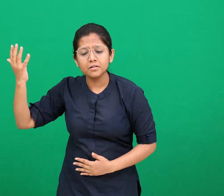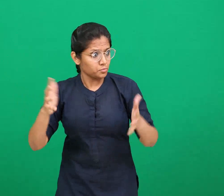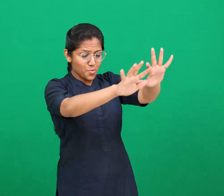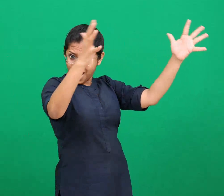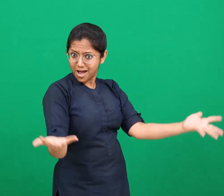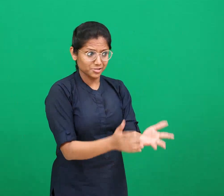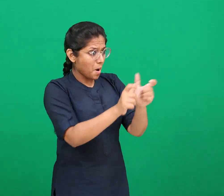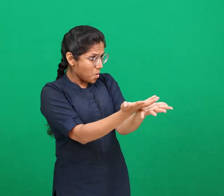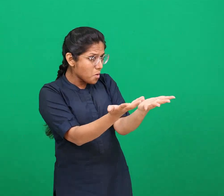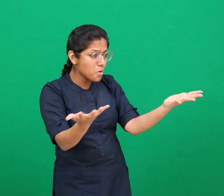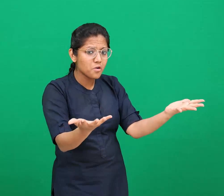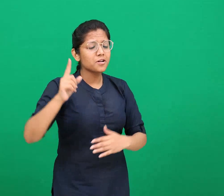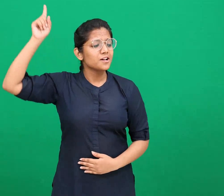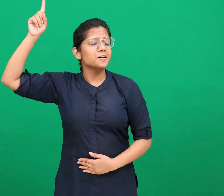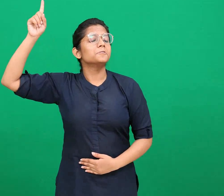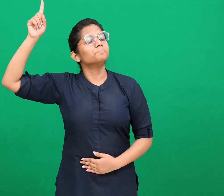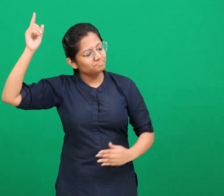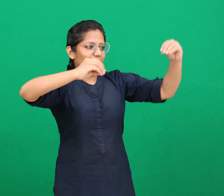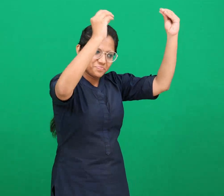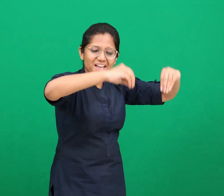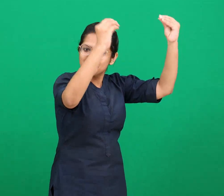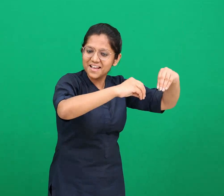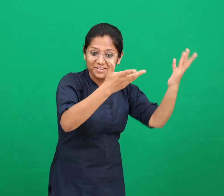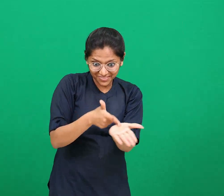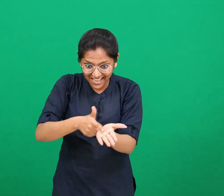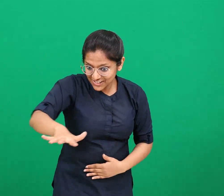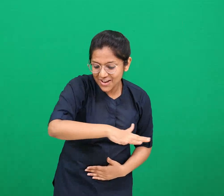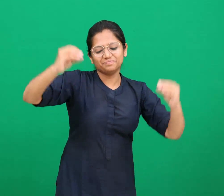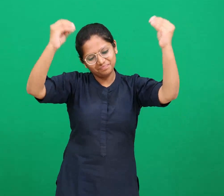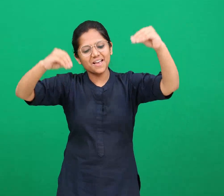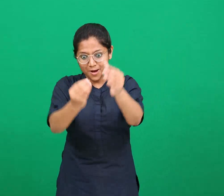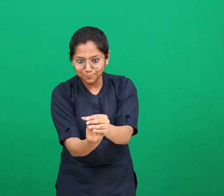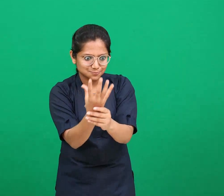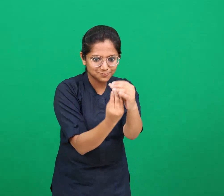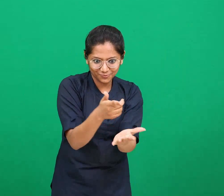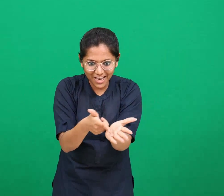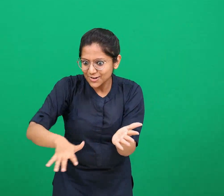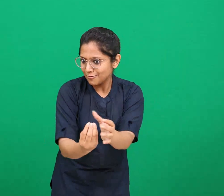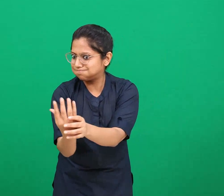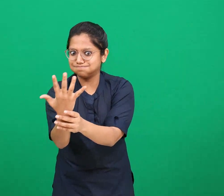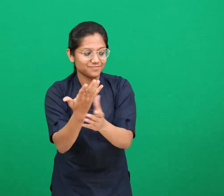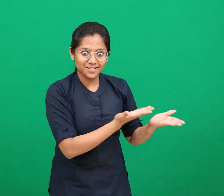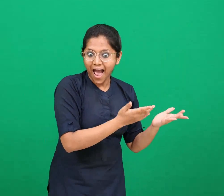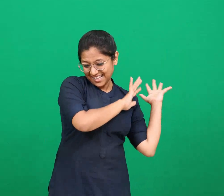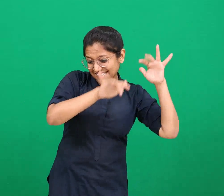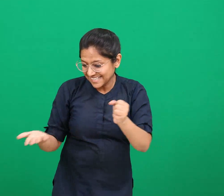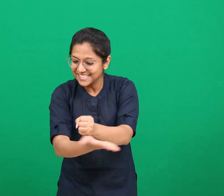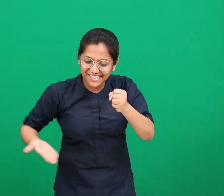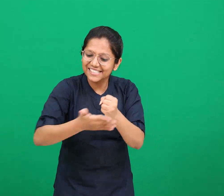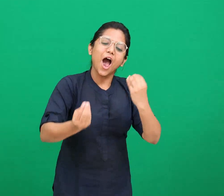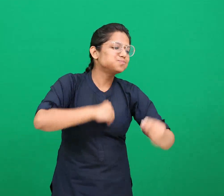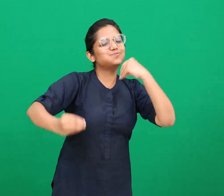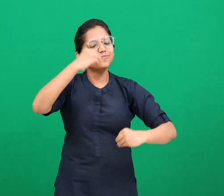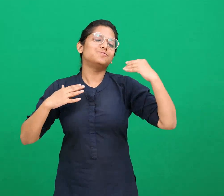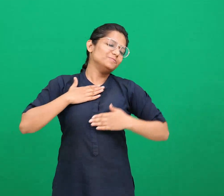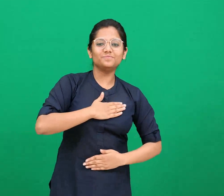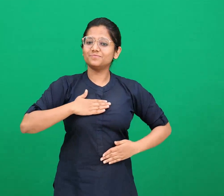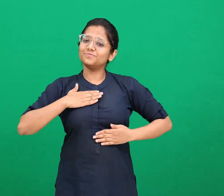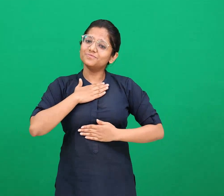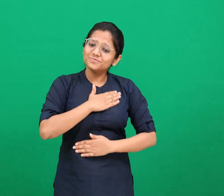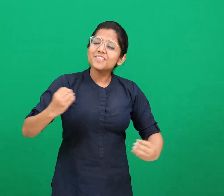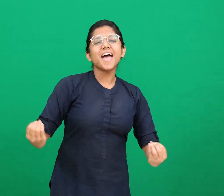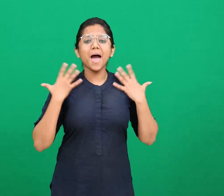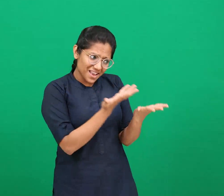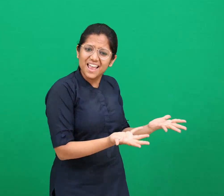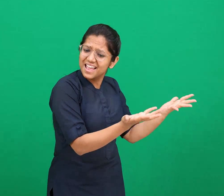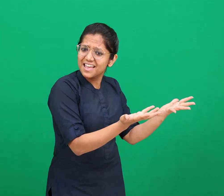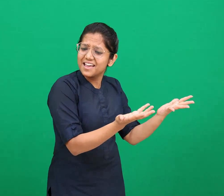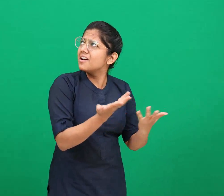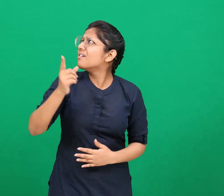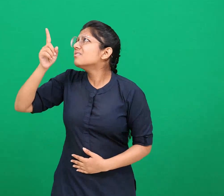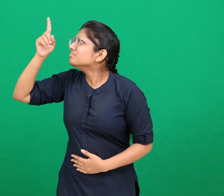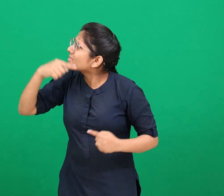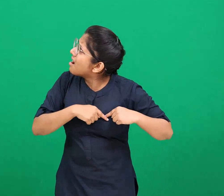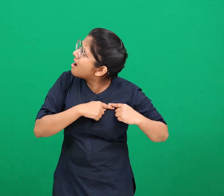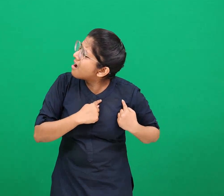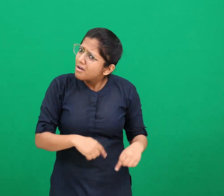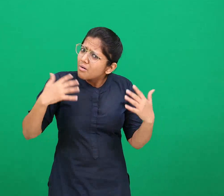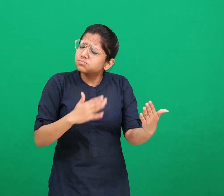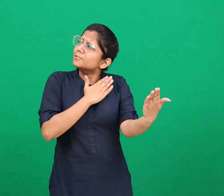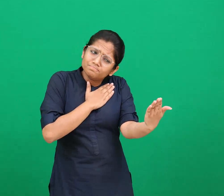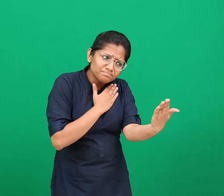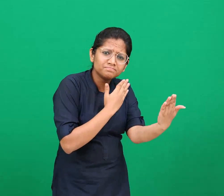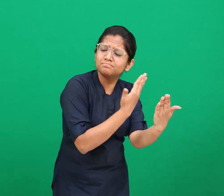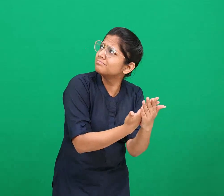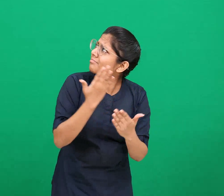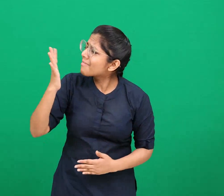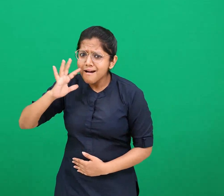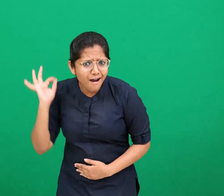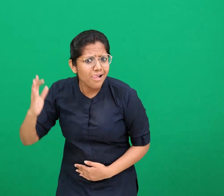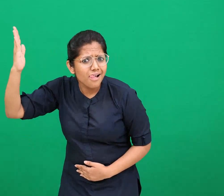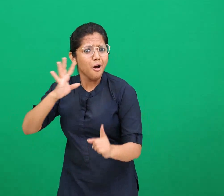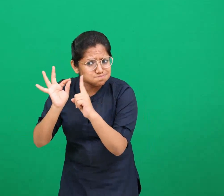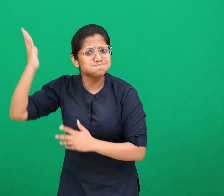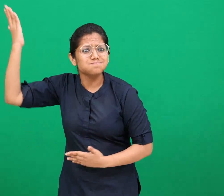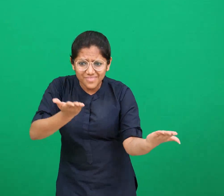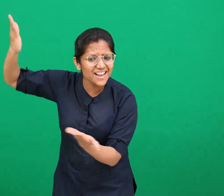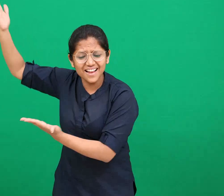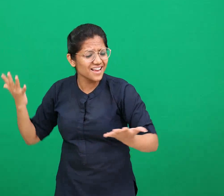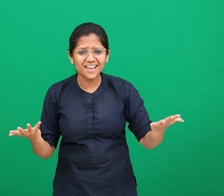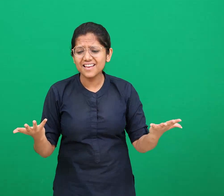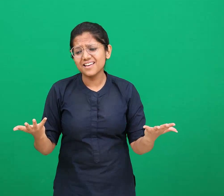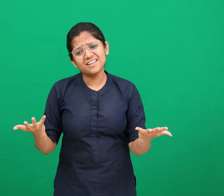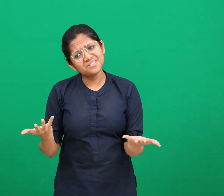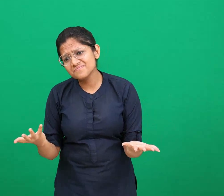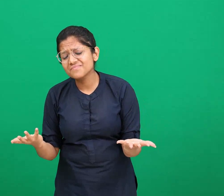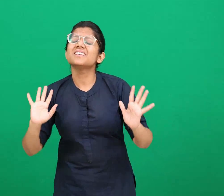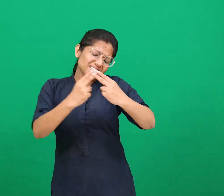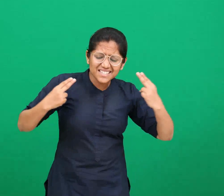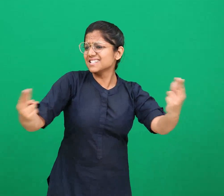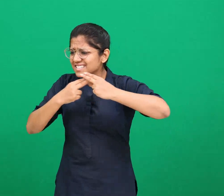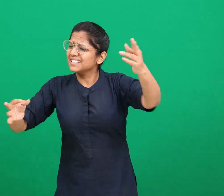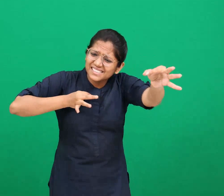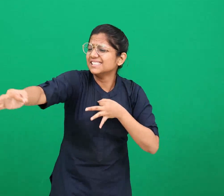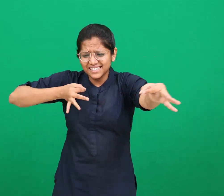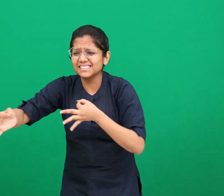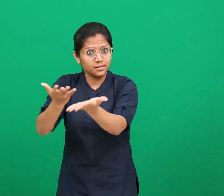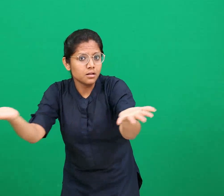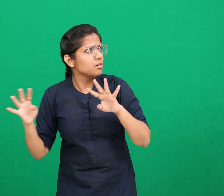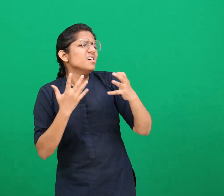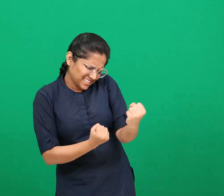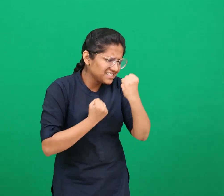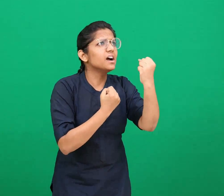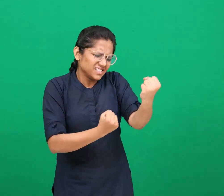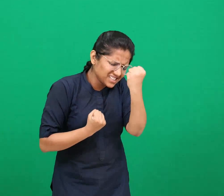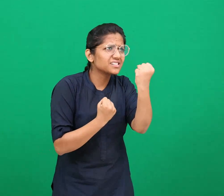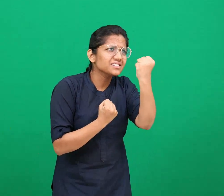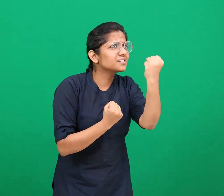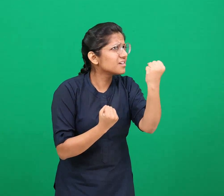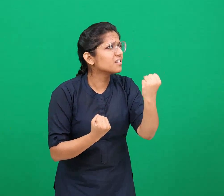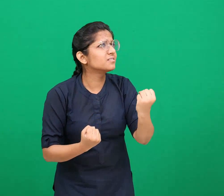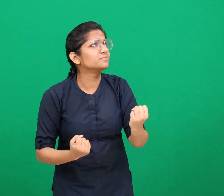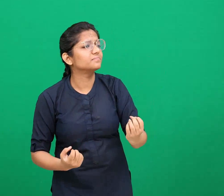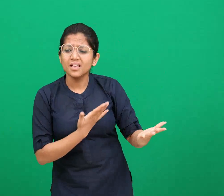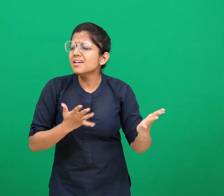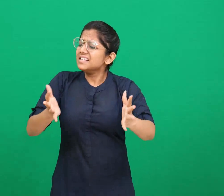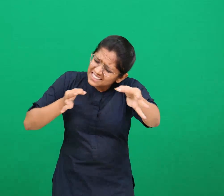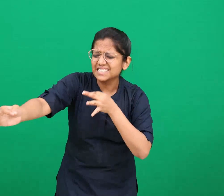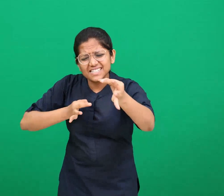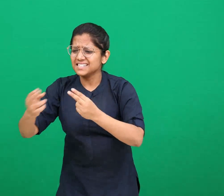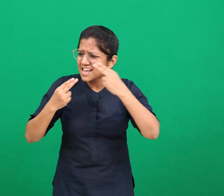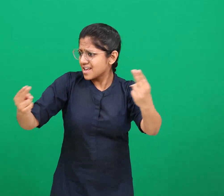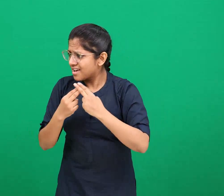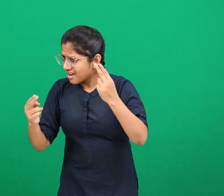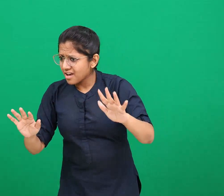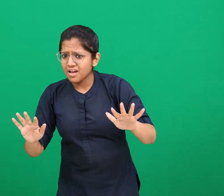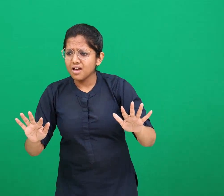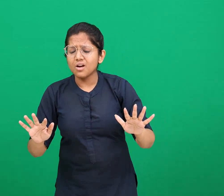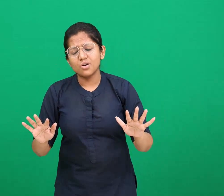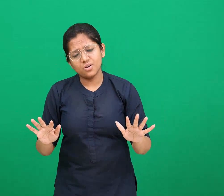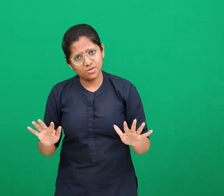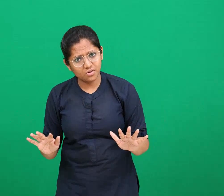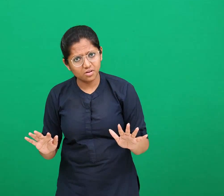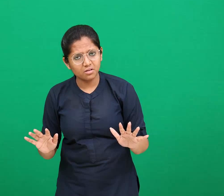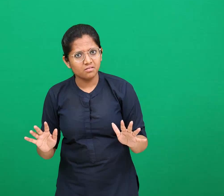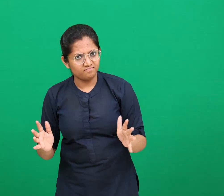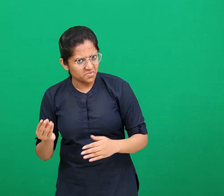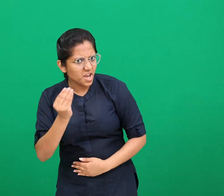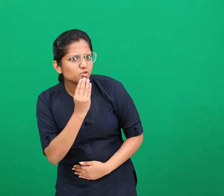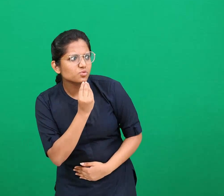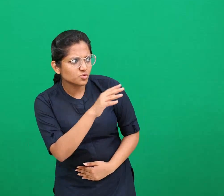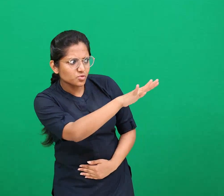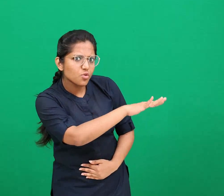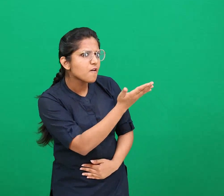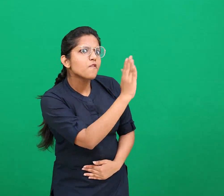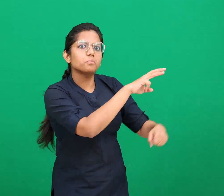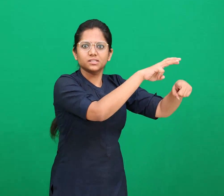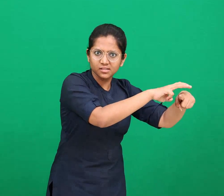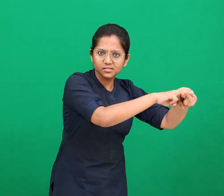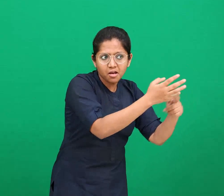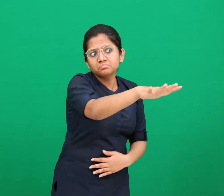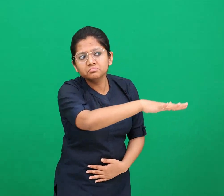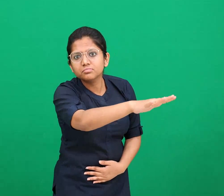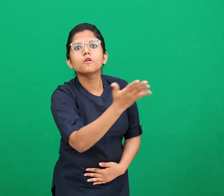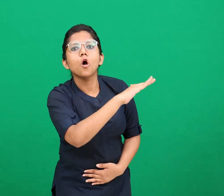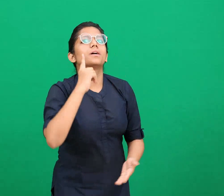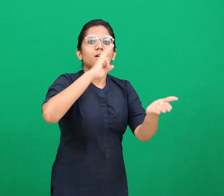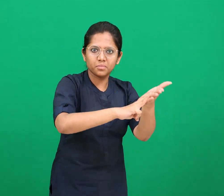Yet He has not left Himself without testimony to His goodness: He gives you rain from heaven and fruitful seasons, filling your hearts with food and gladness."